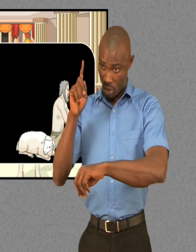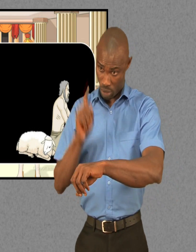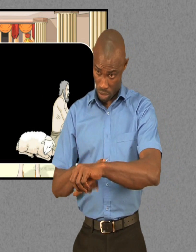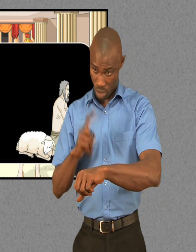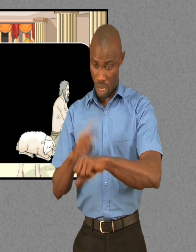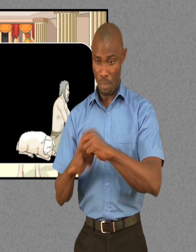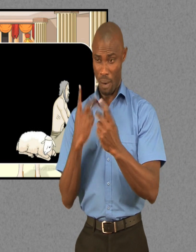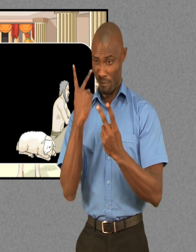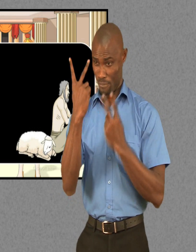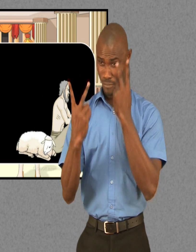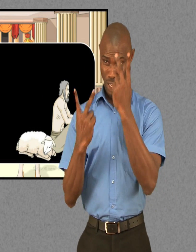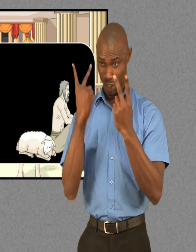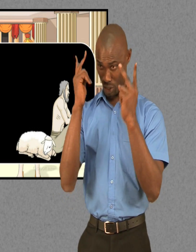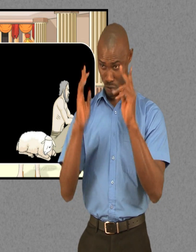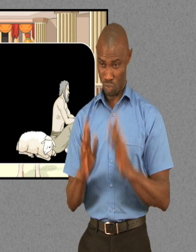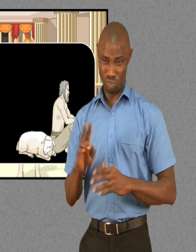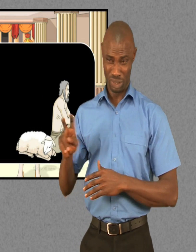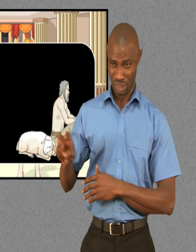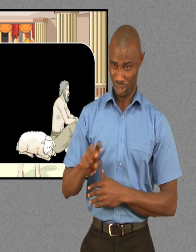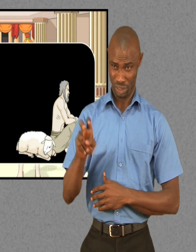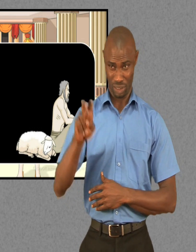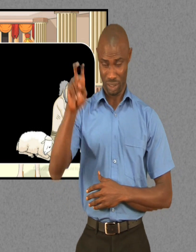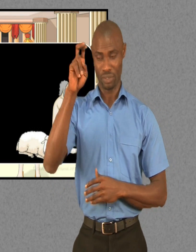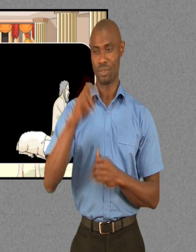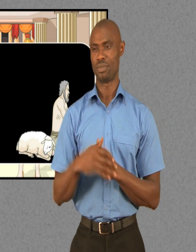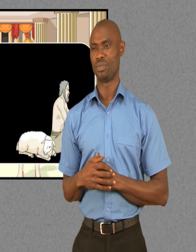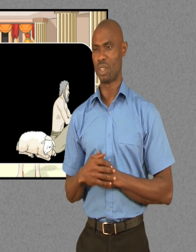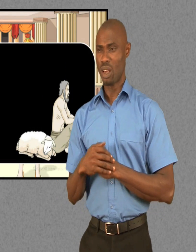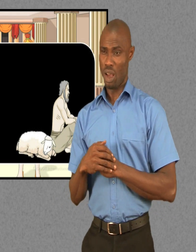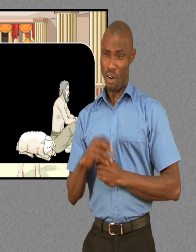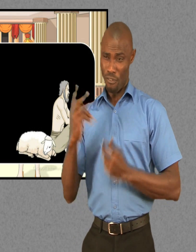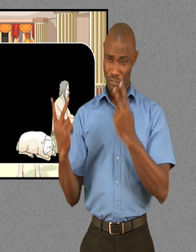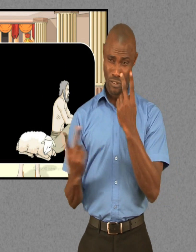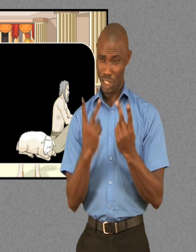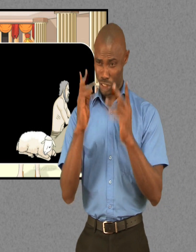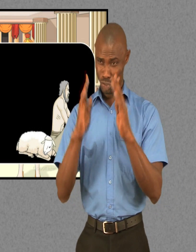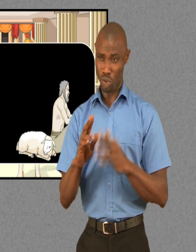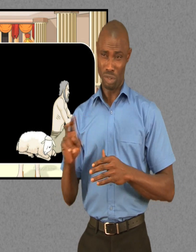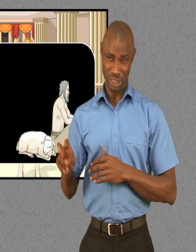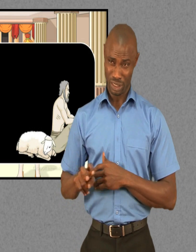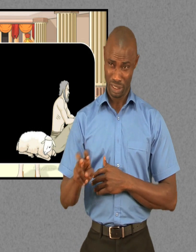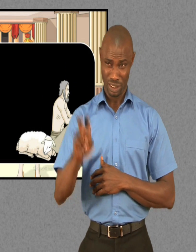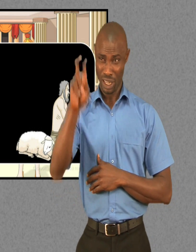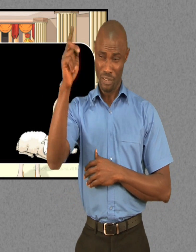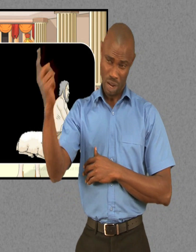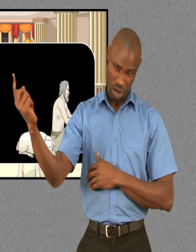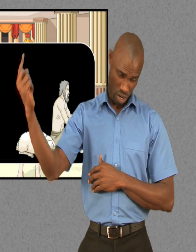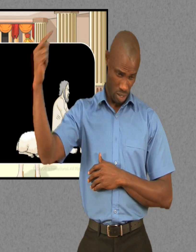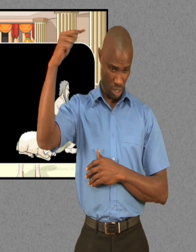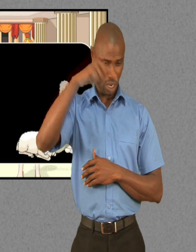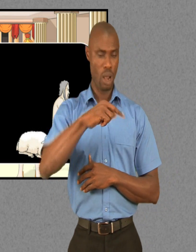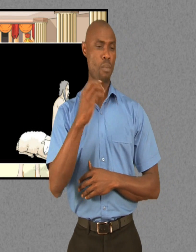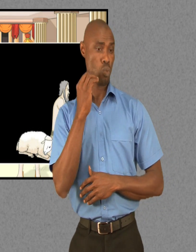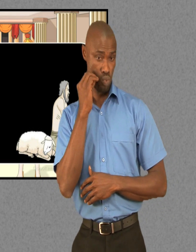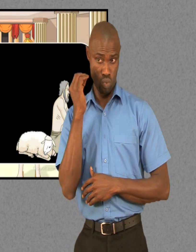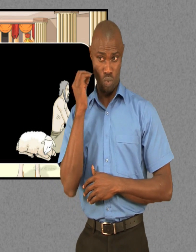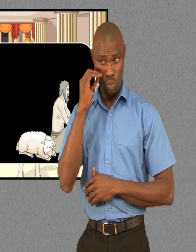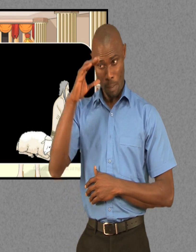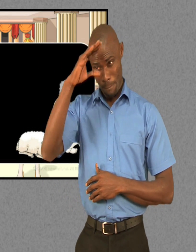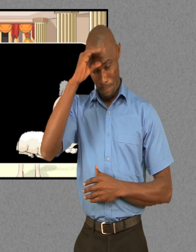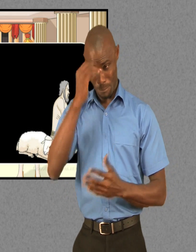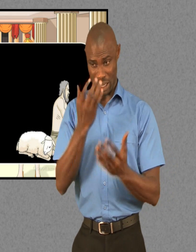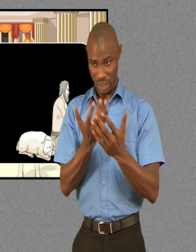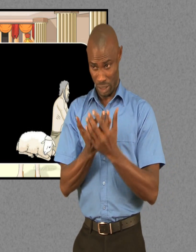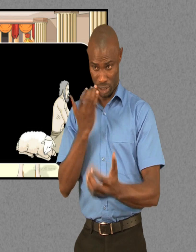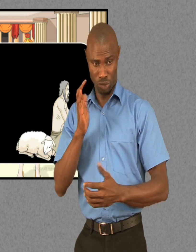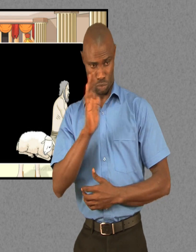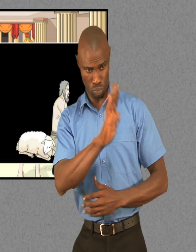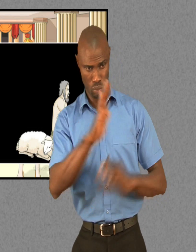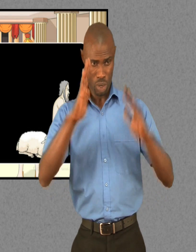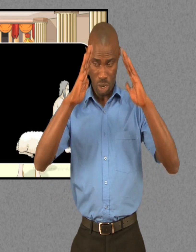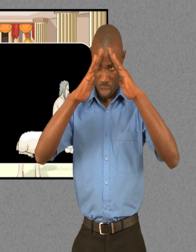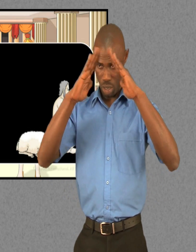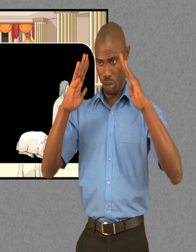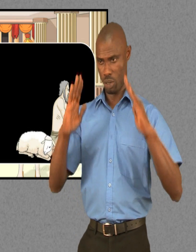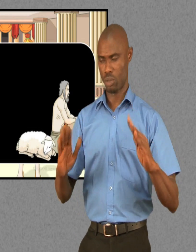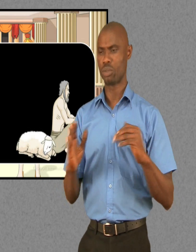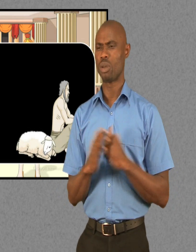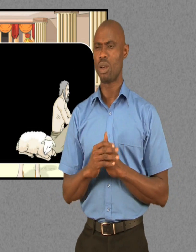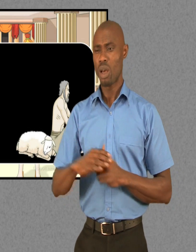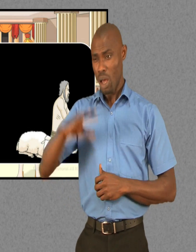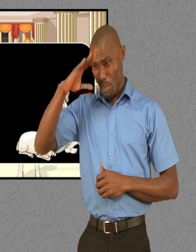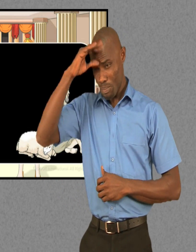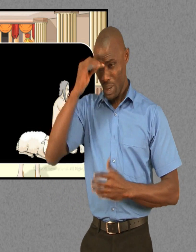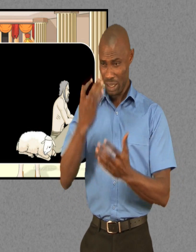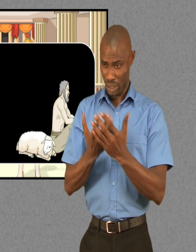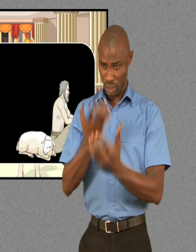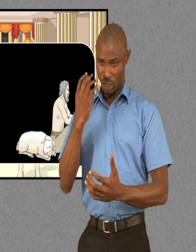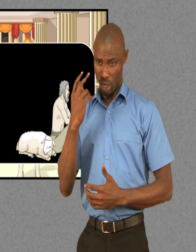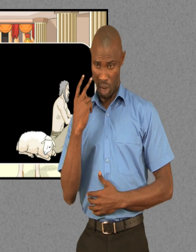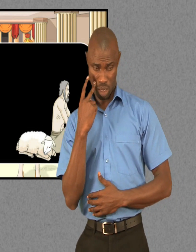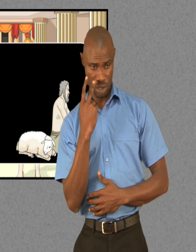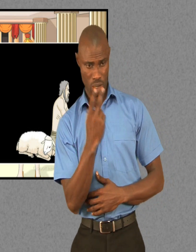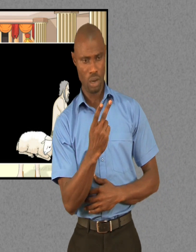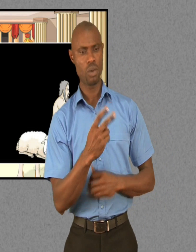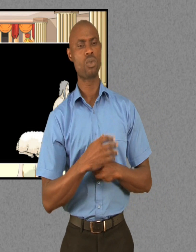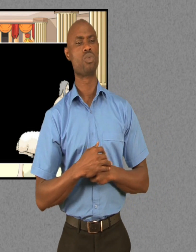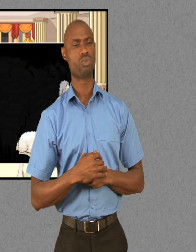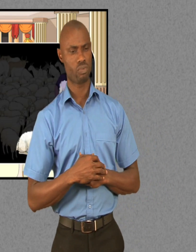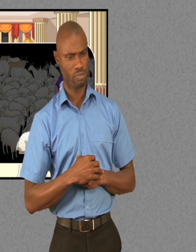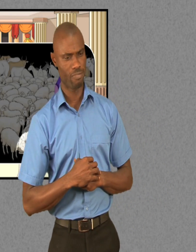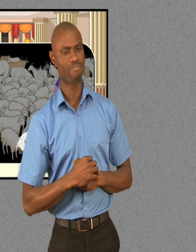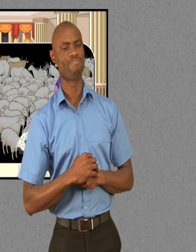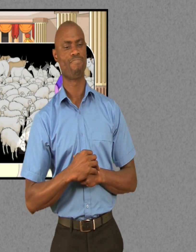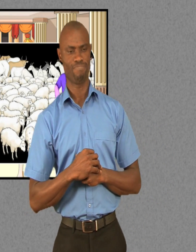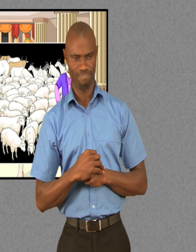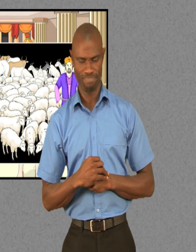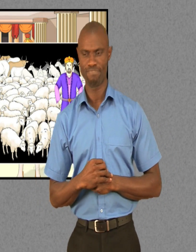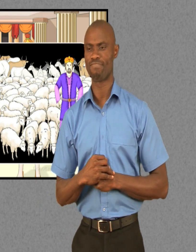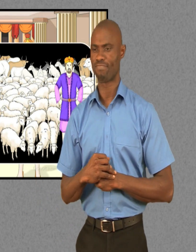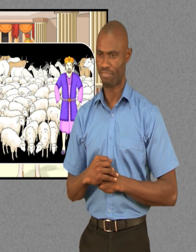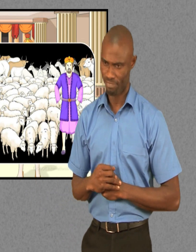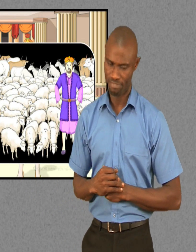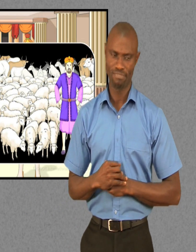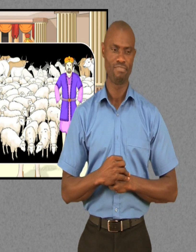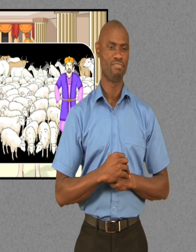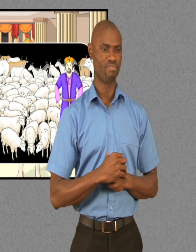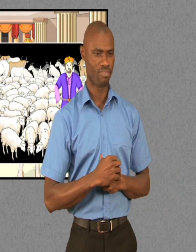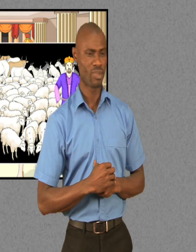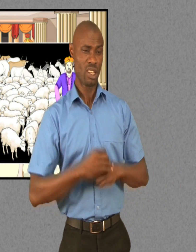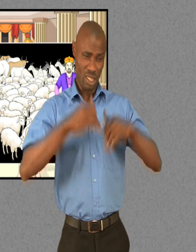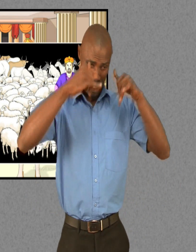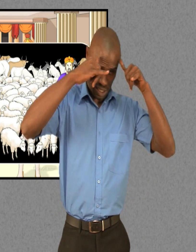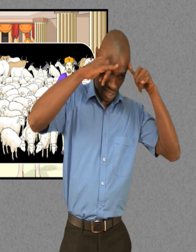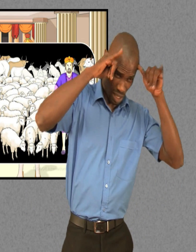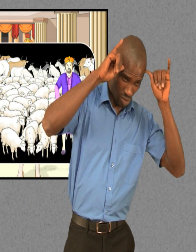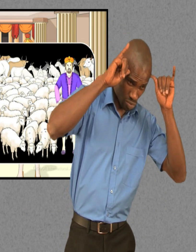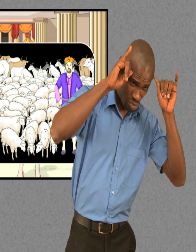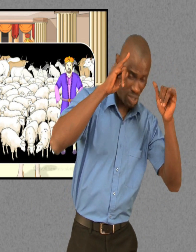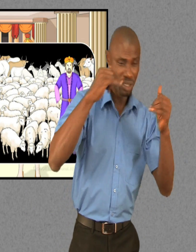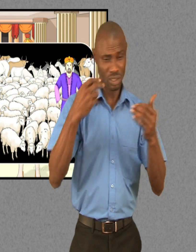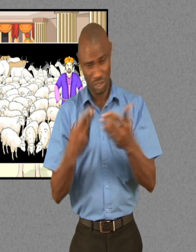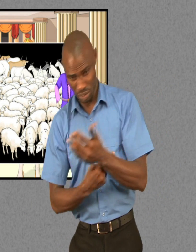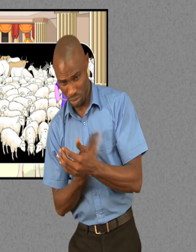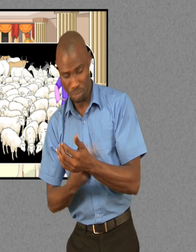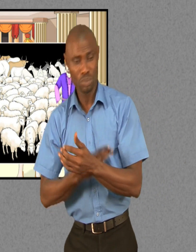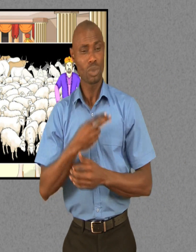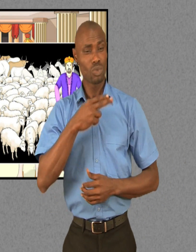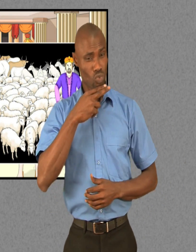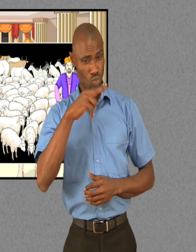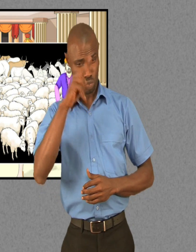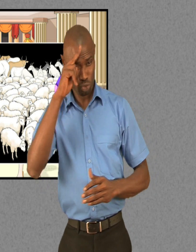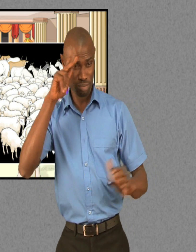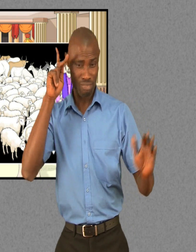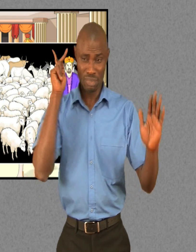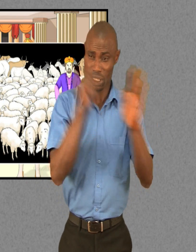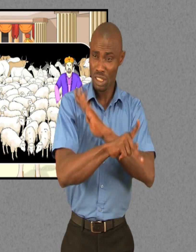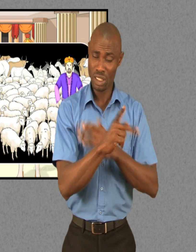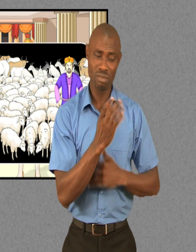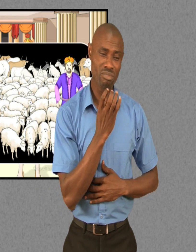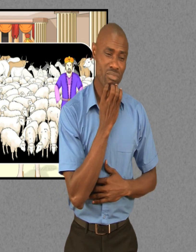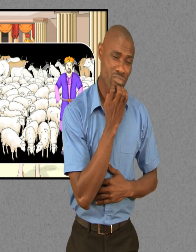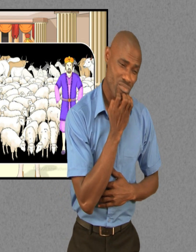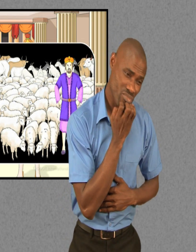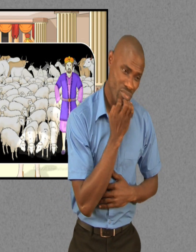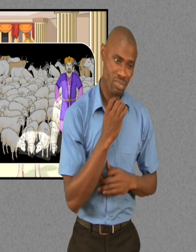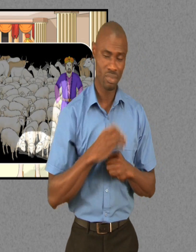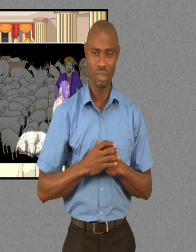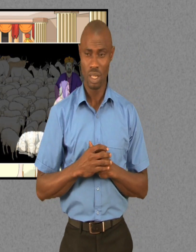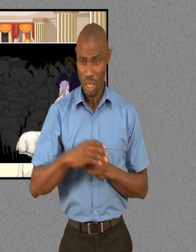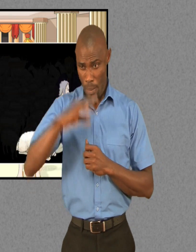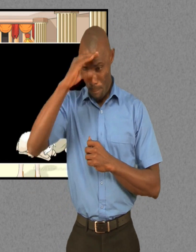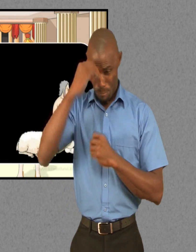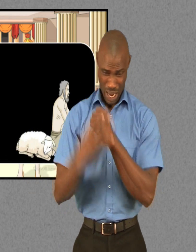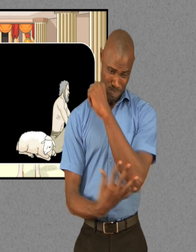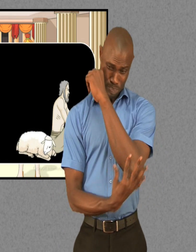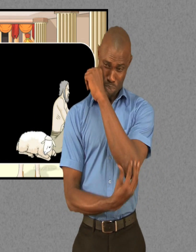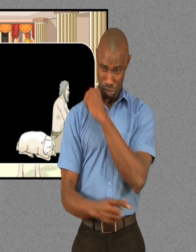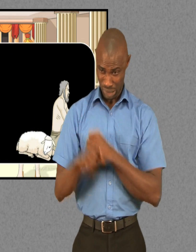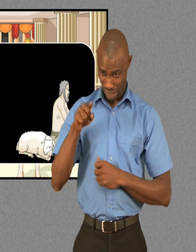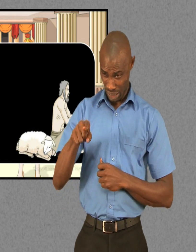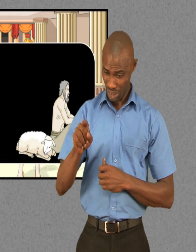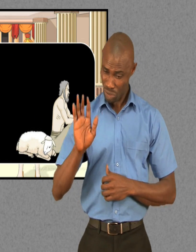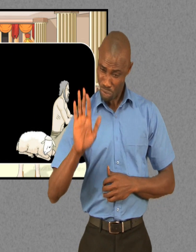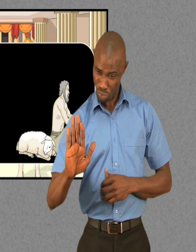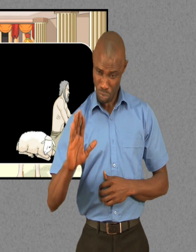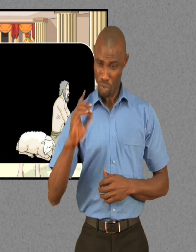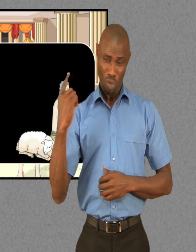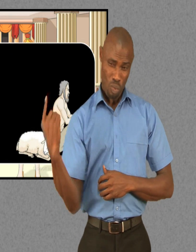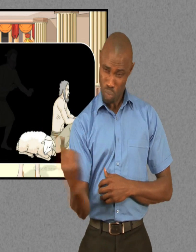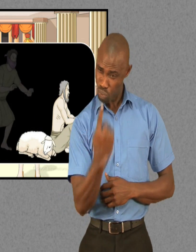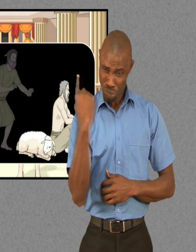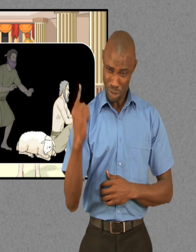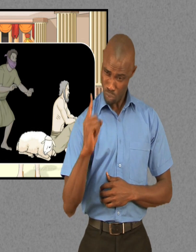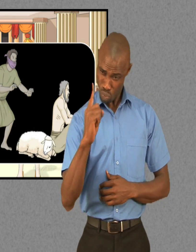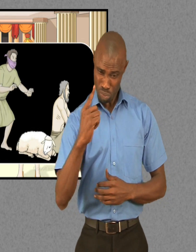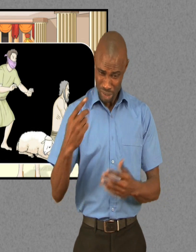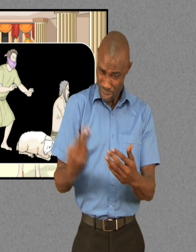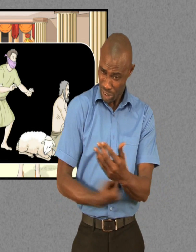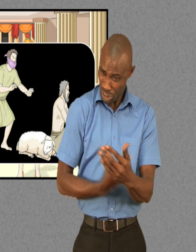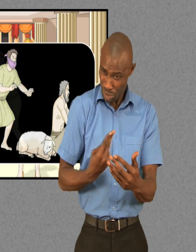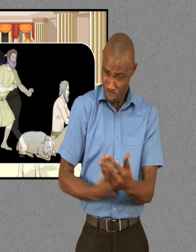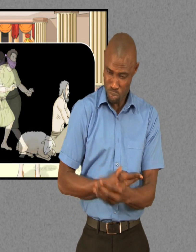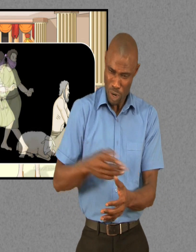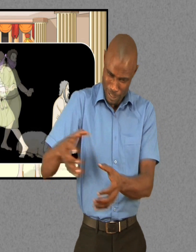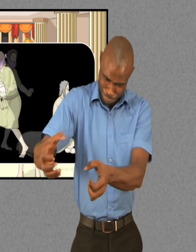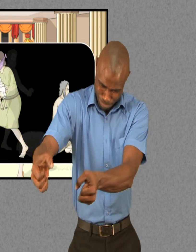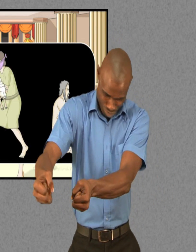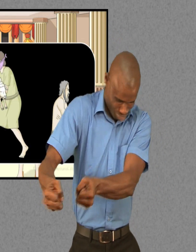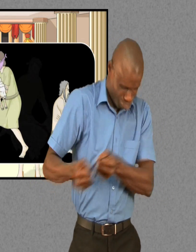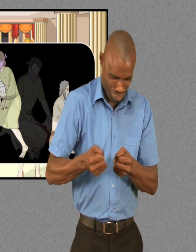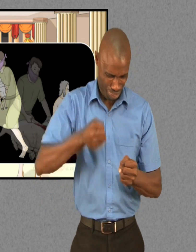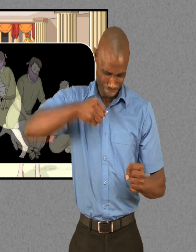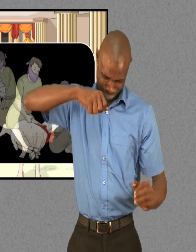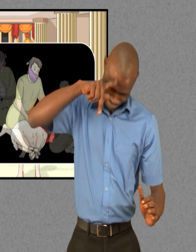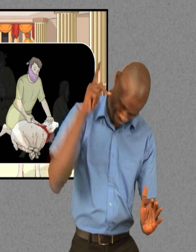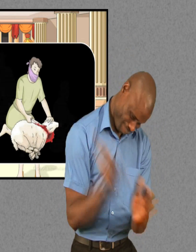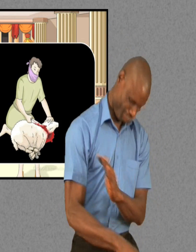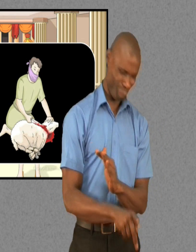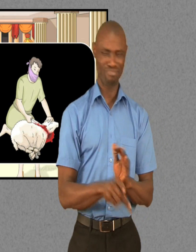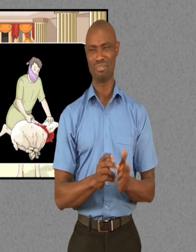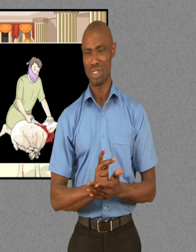Now a traveler came to the rich man, who refrained from taking one of his own sheep or cattle to prepare for the traveler who had come to him.